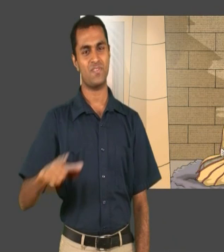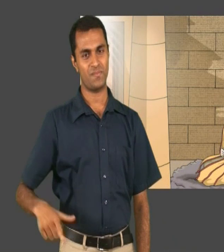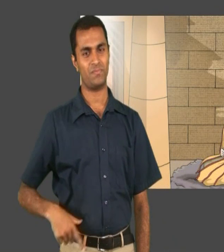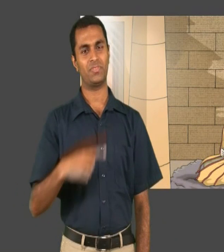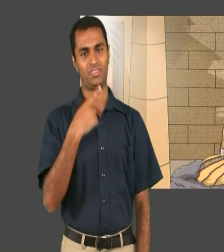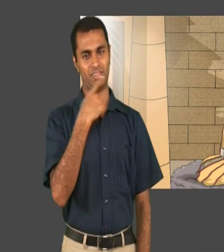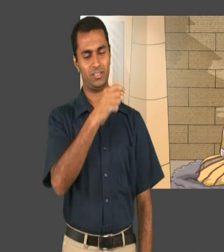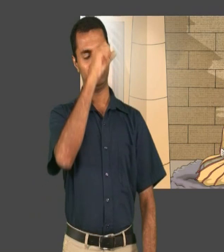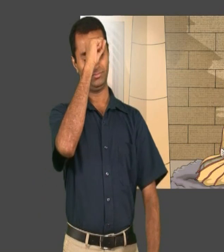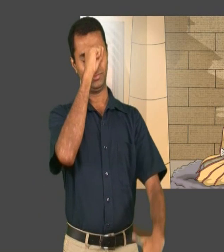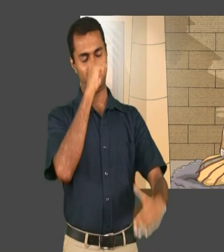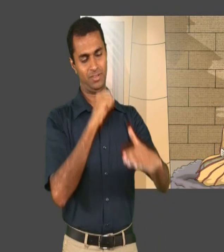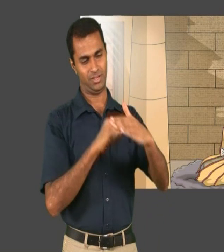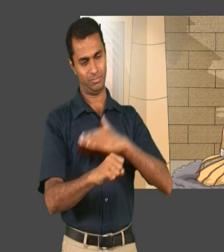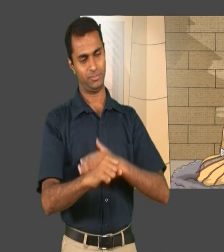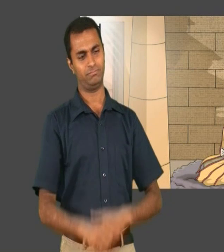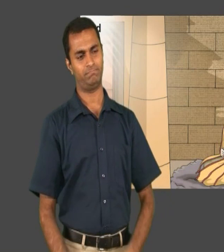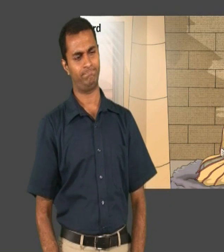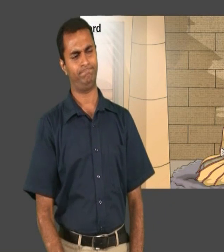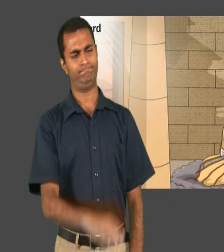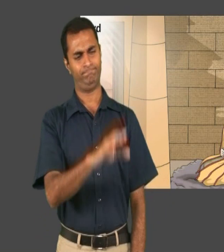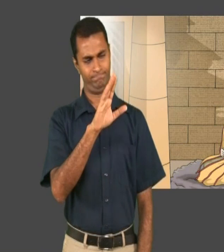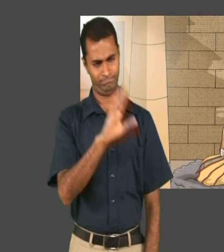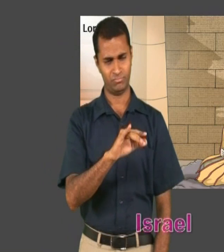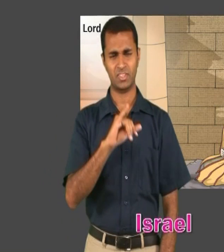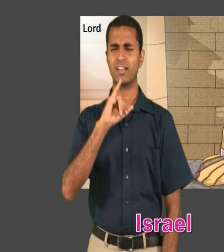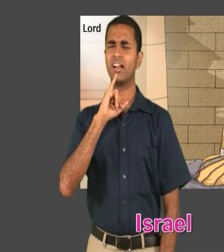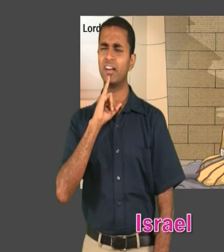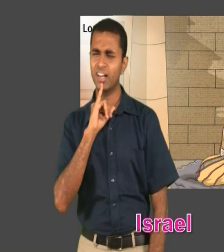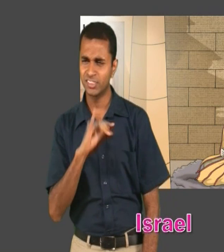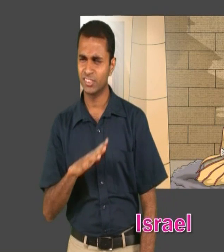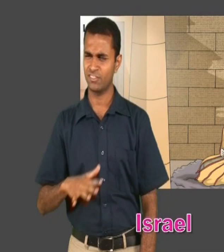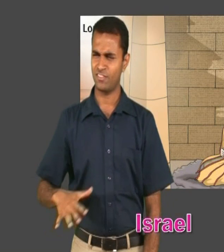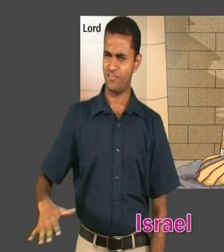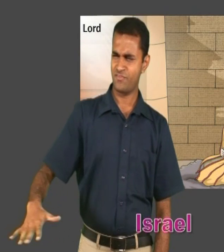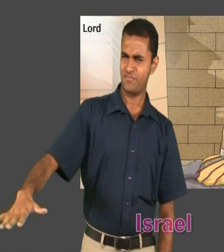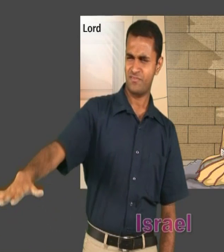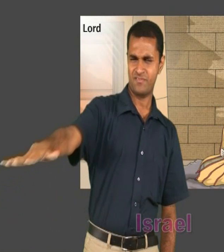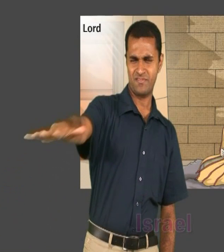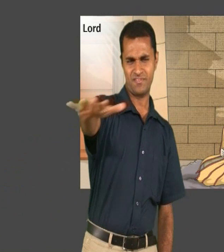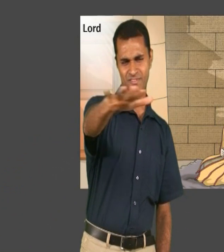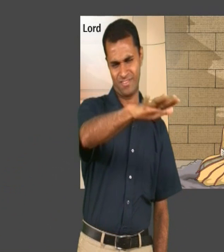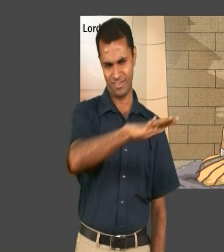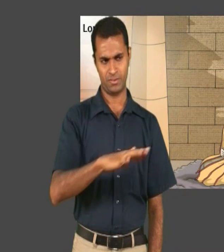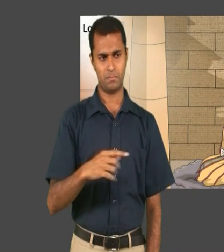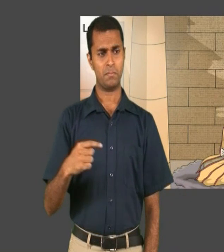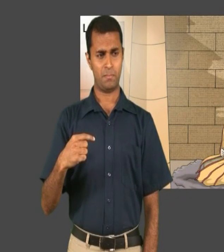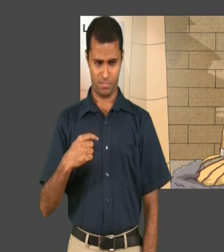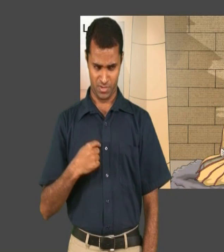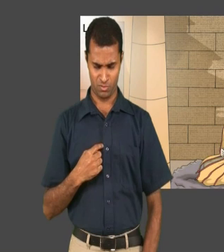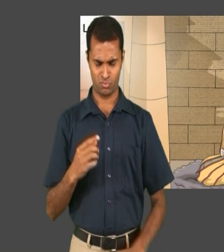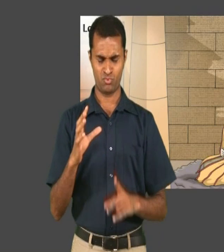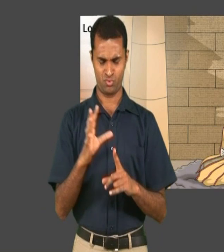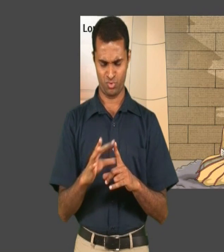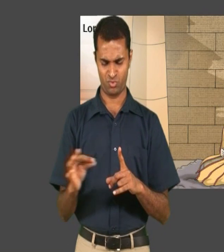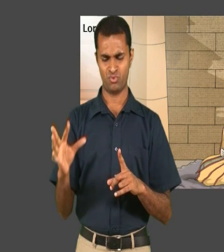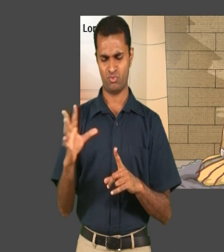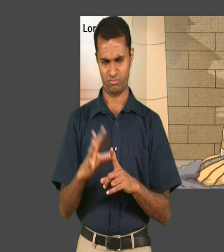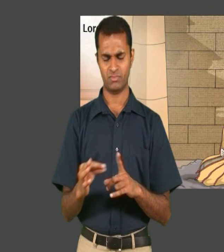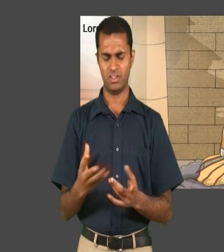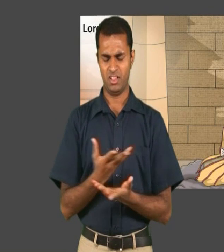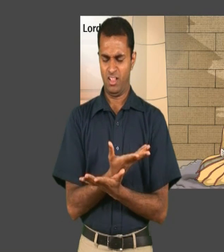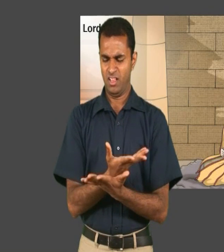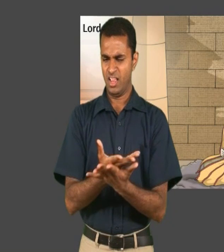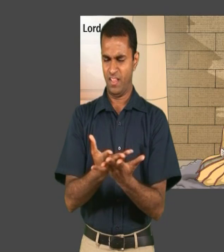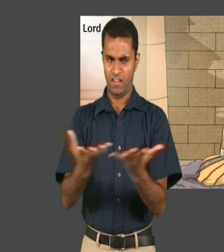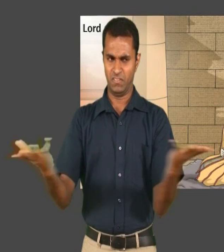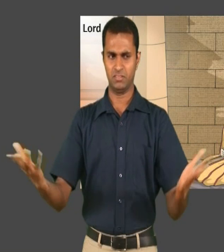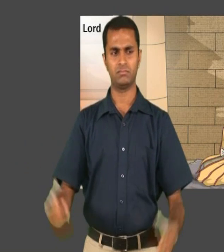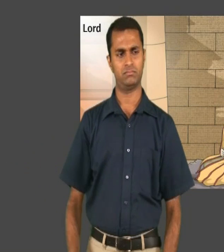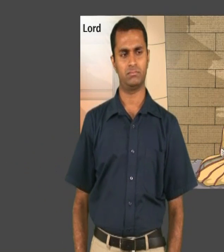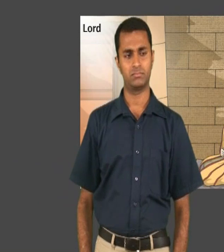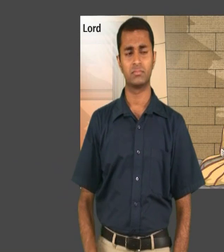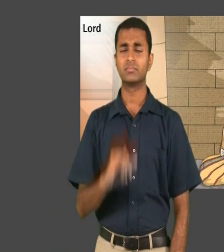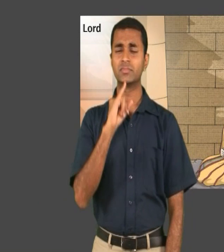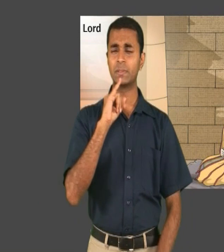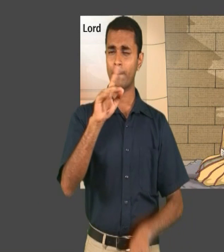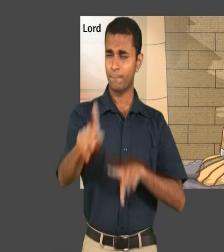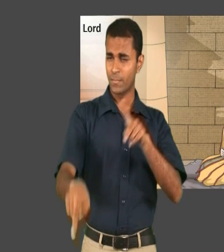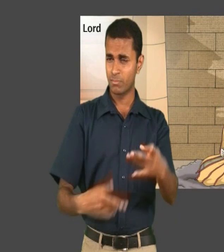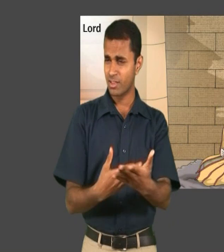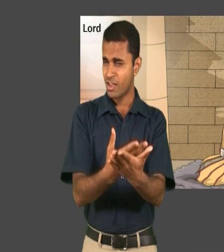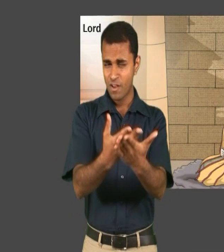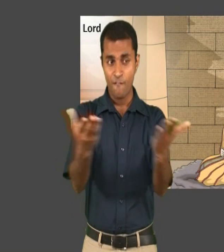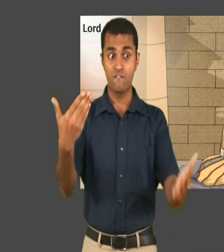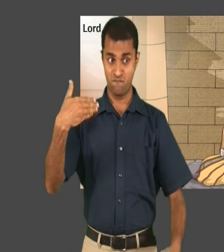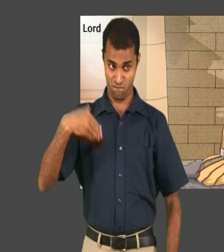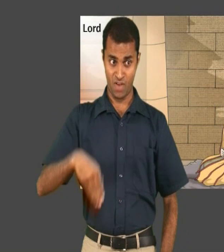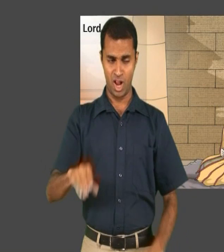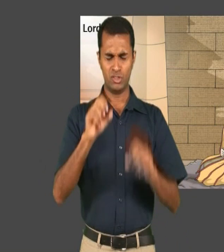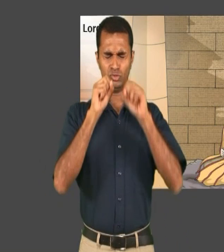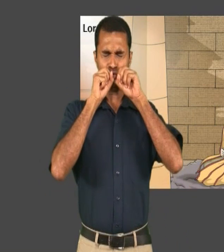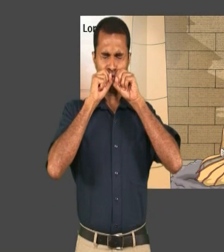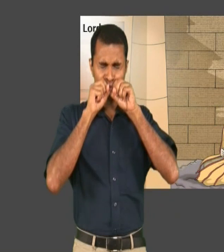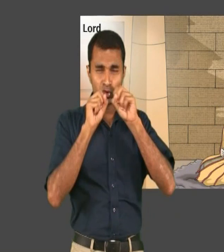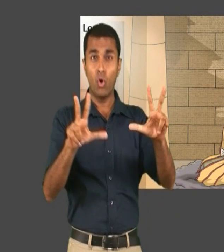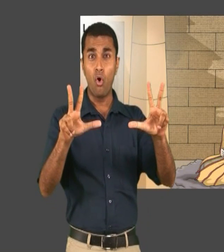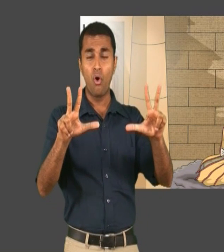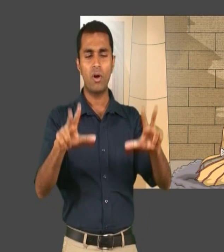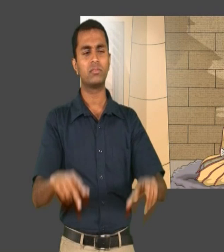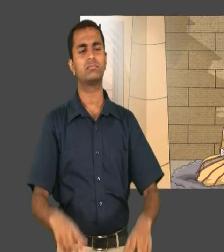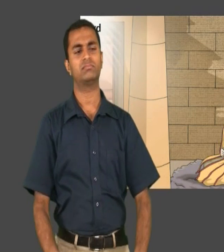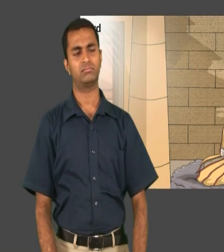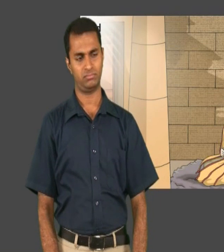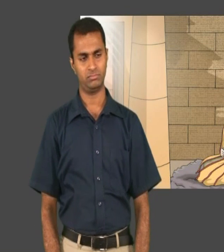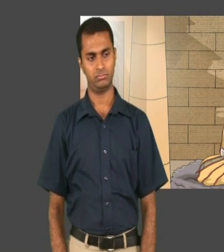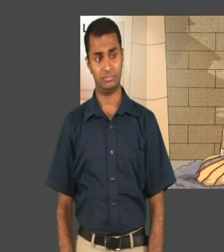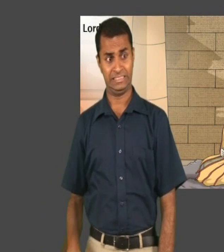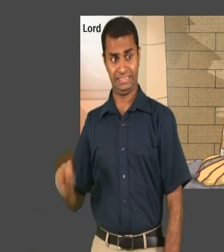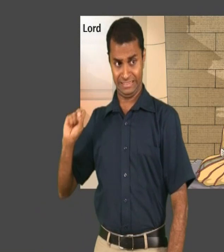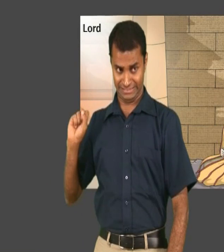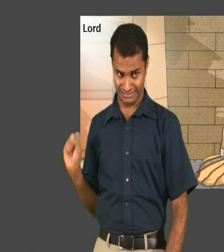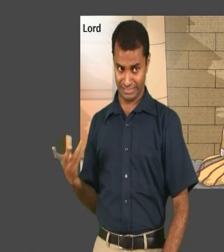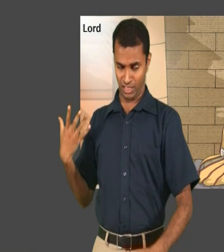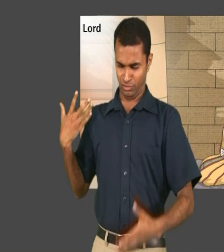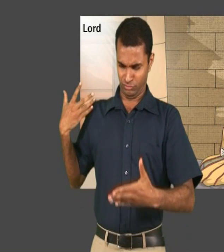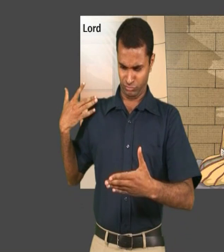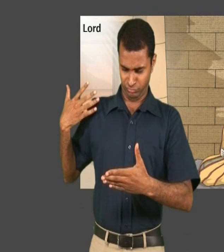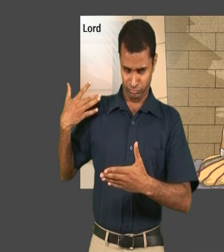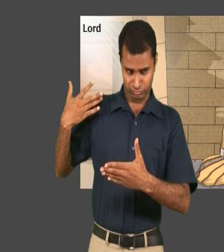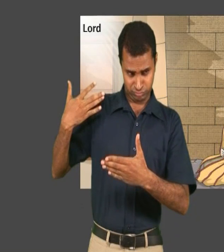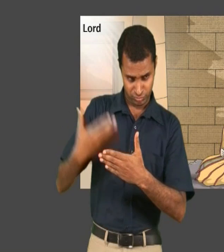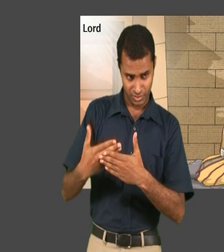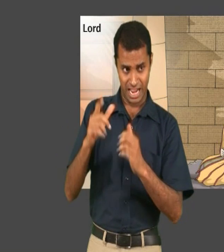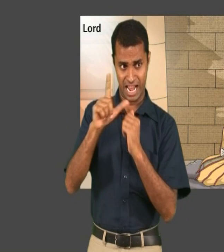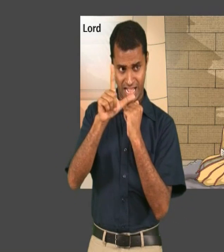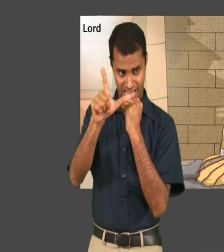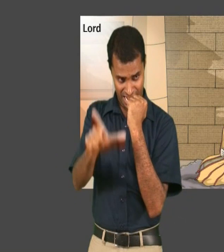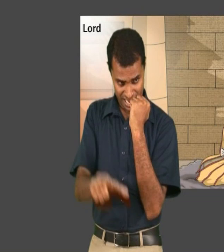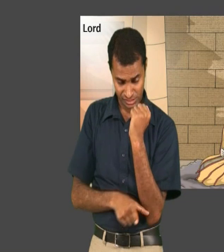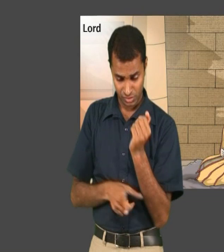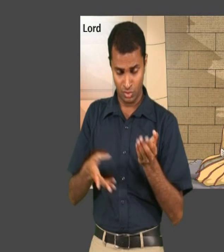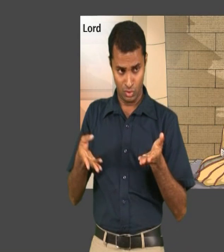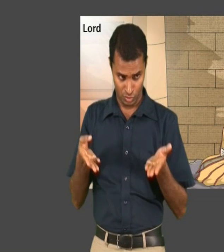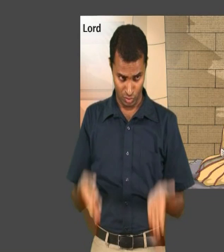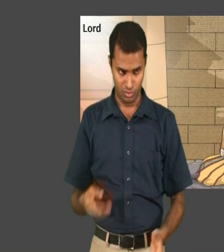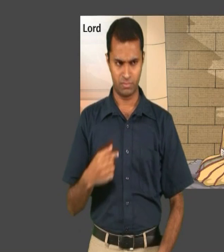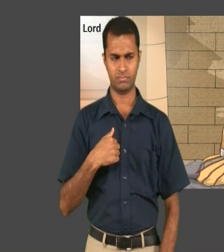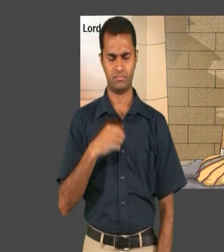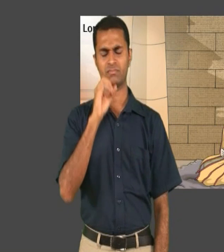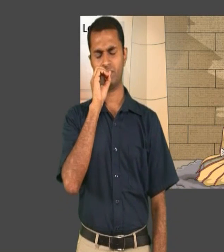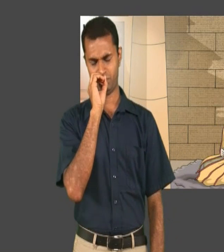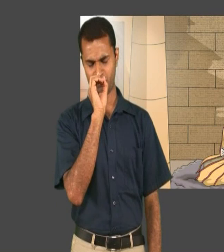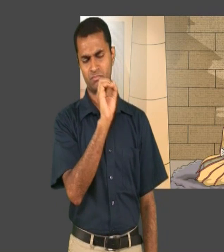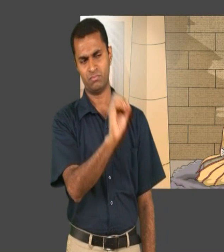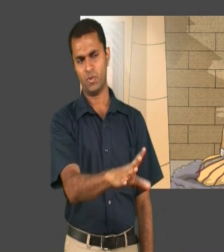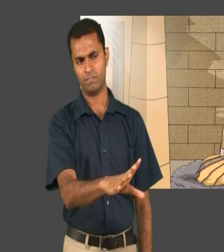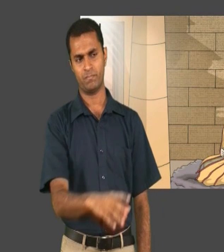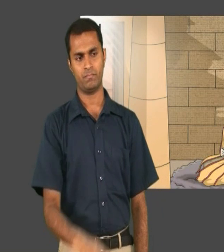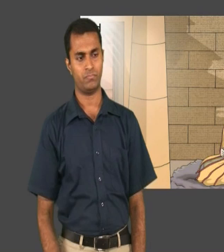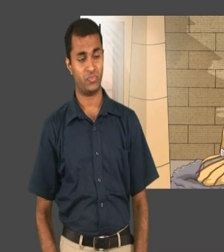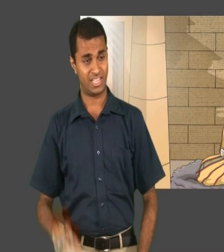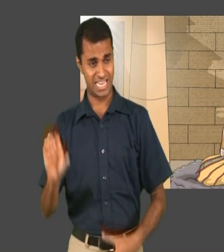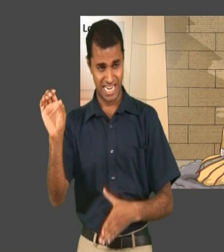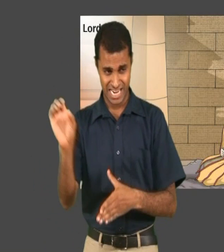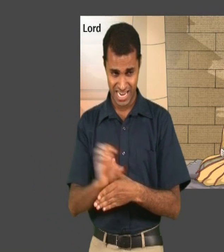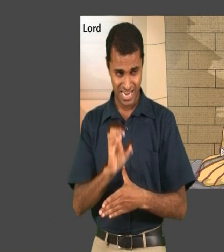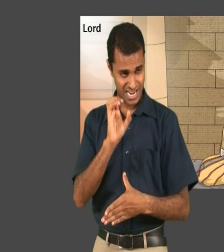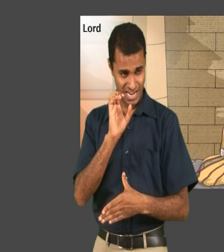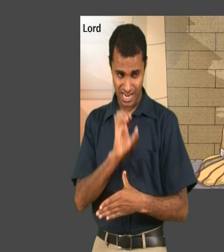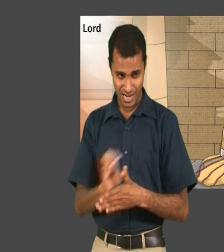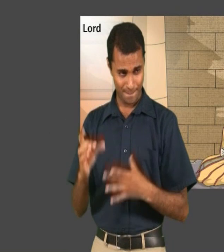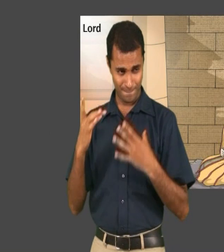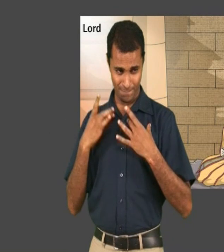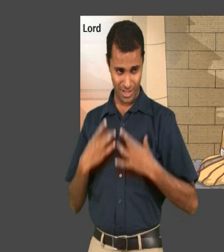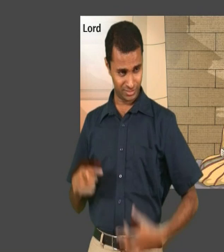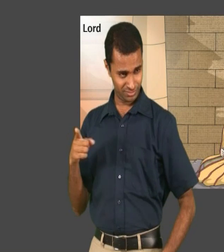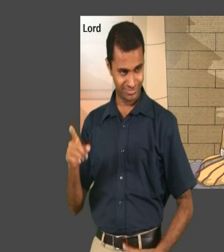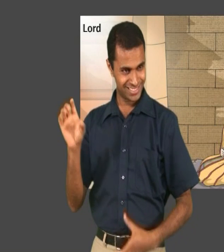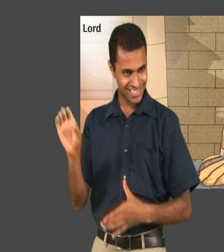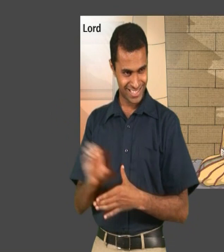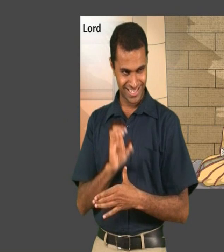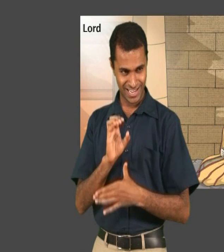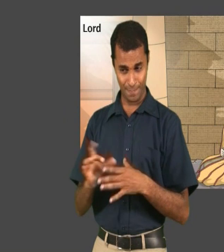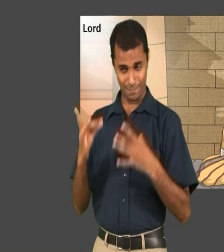Then the LORD said to Samuel, “I am about to do something in Israel at which the ears of all who hear it will tingle.